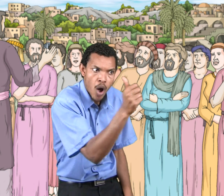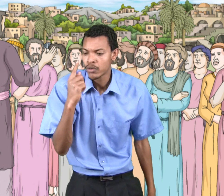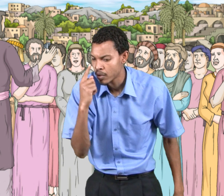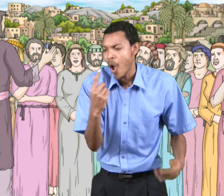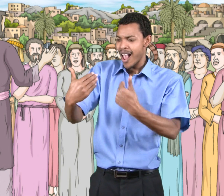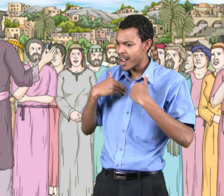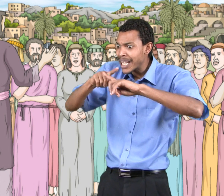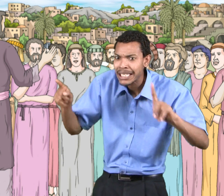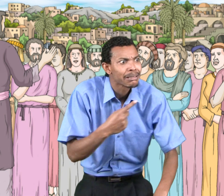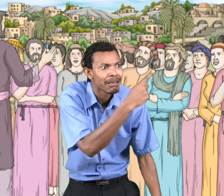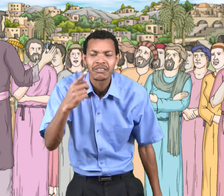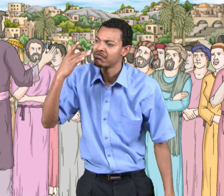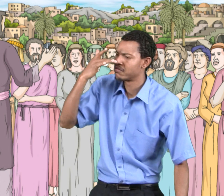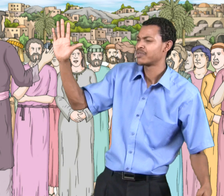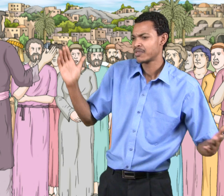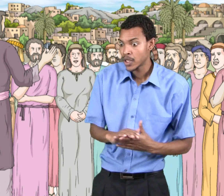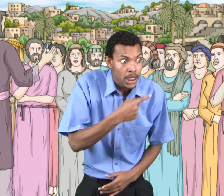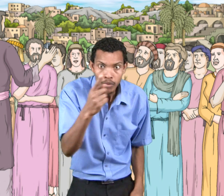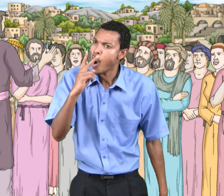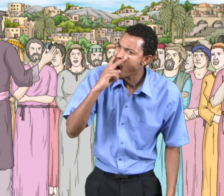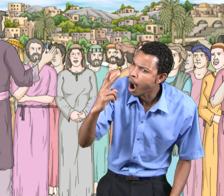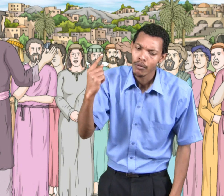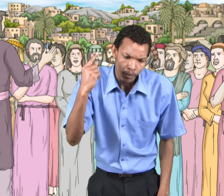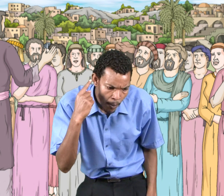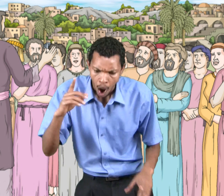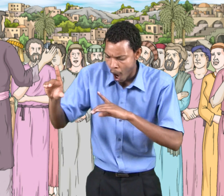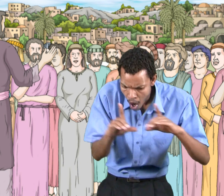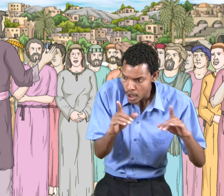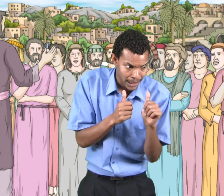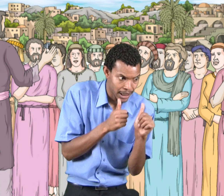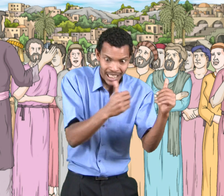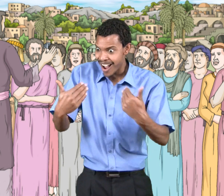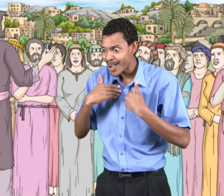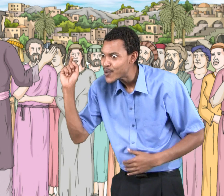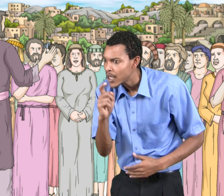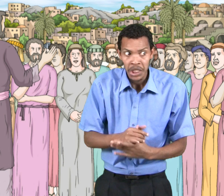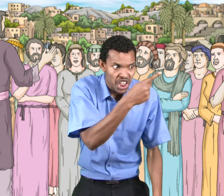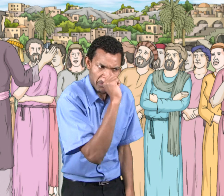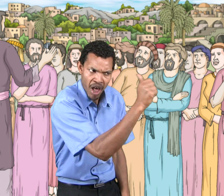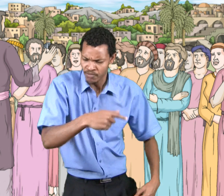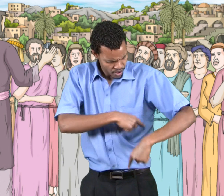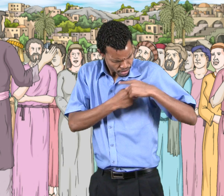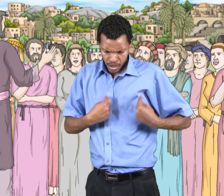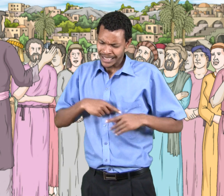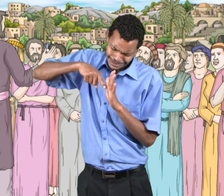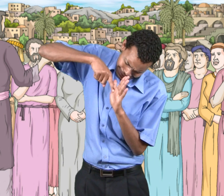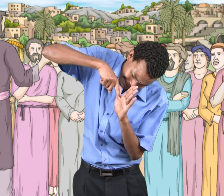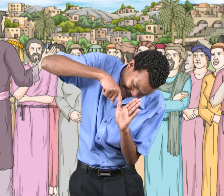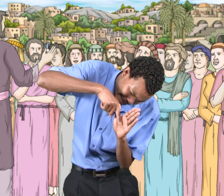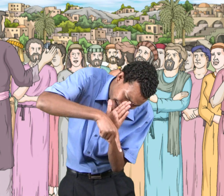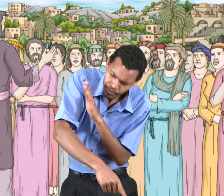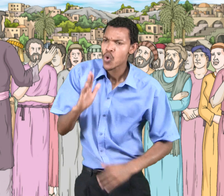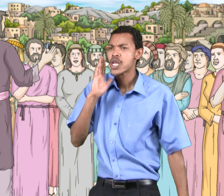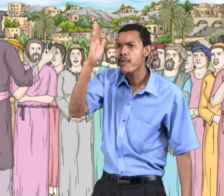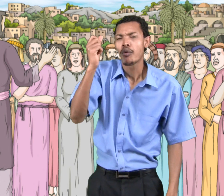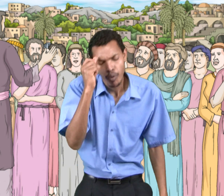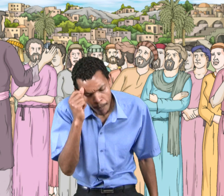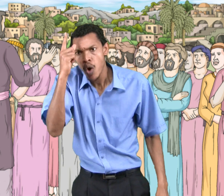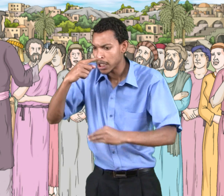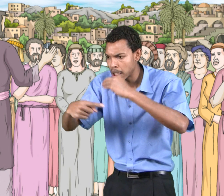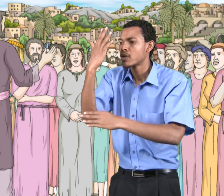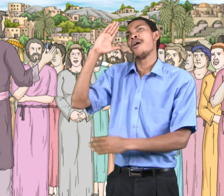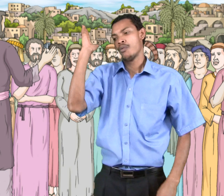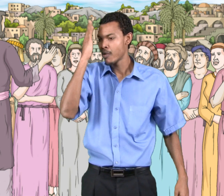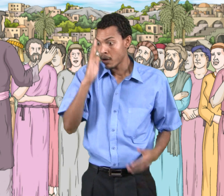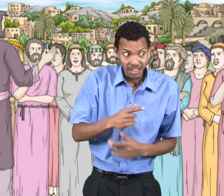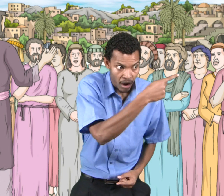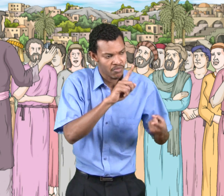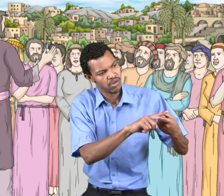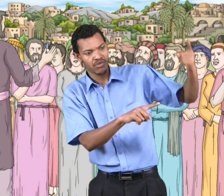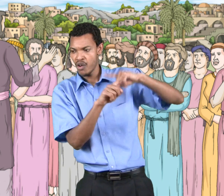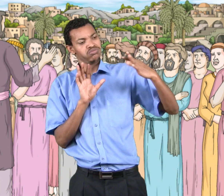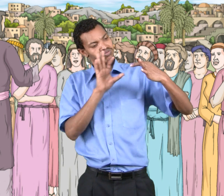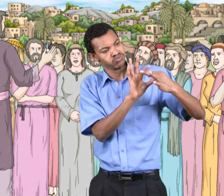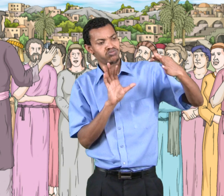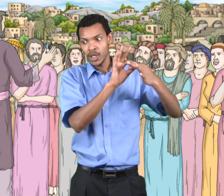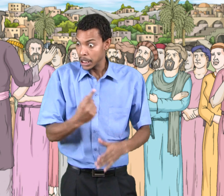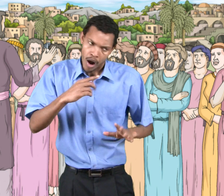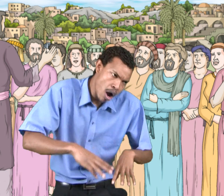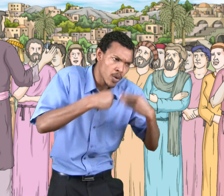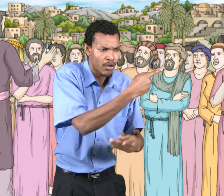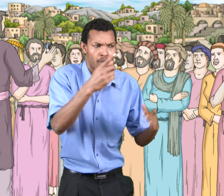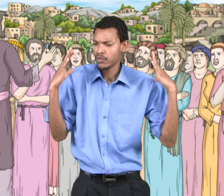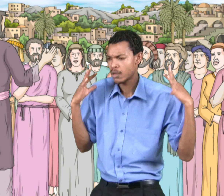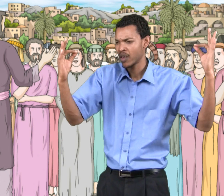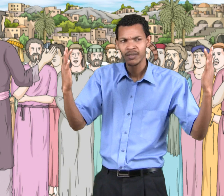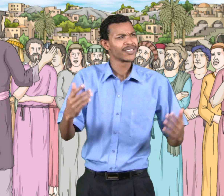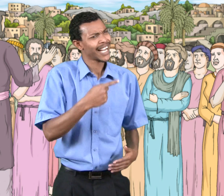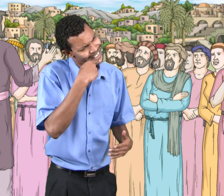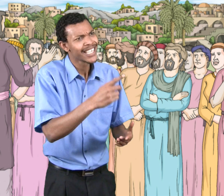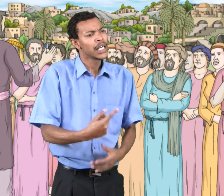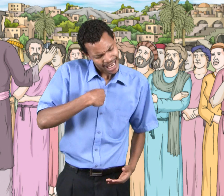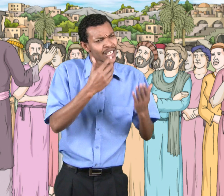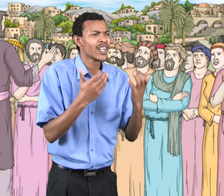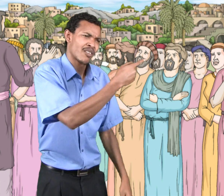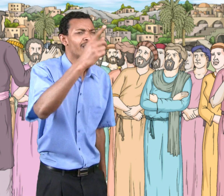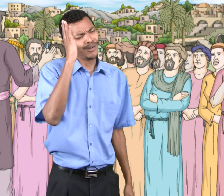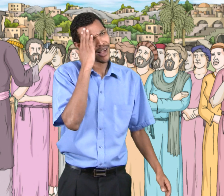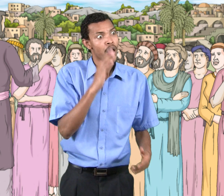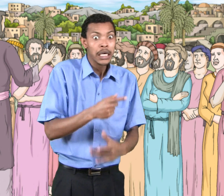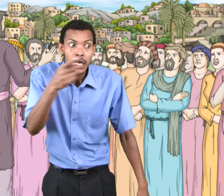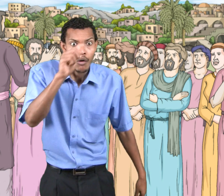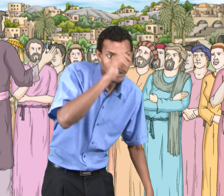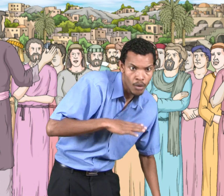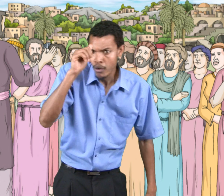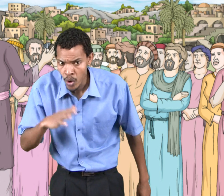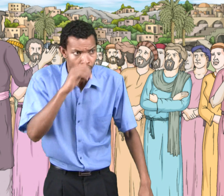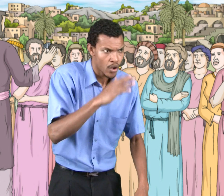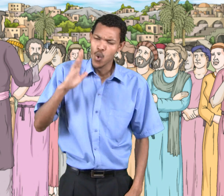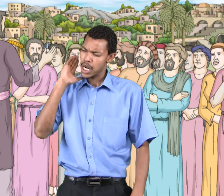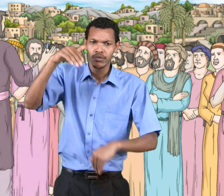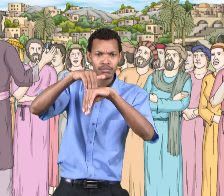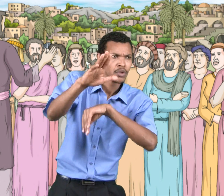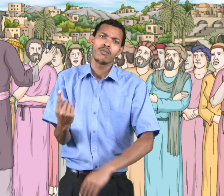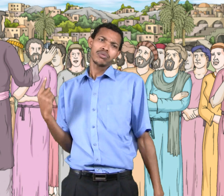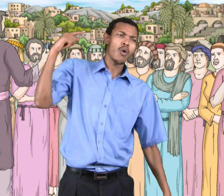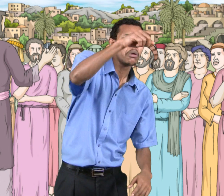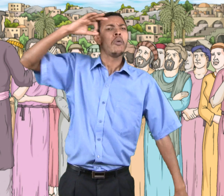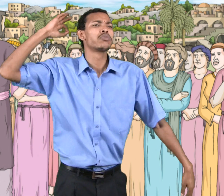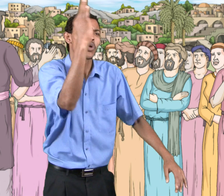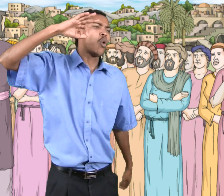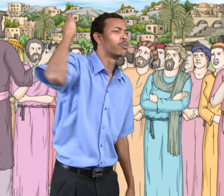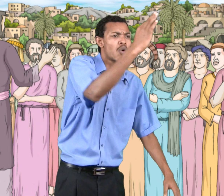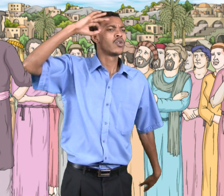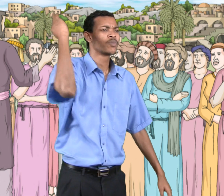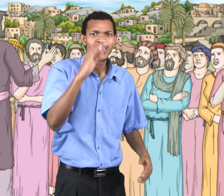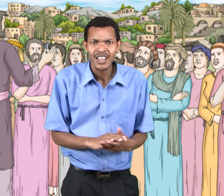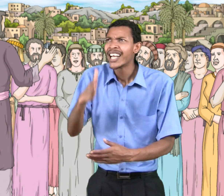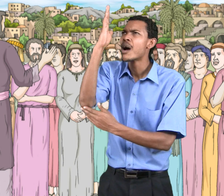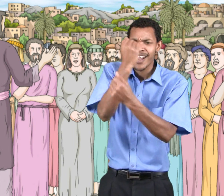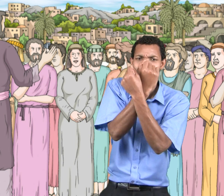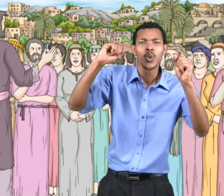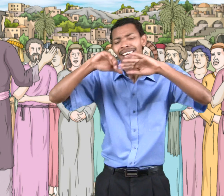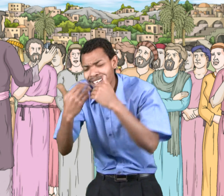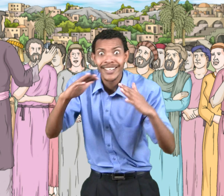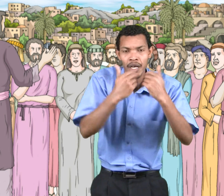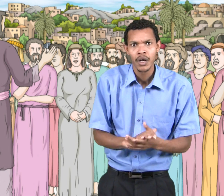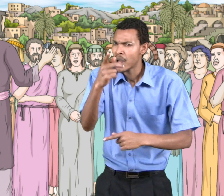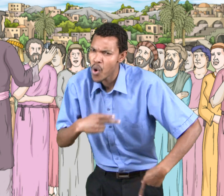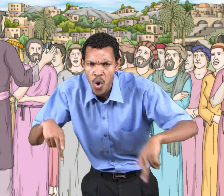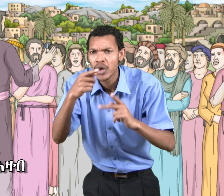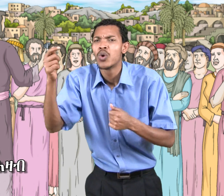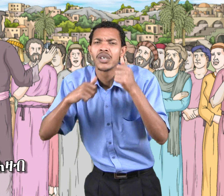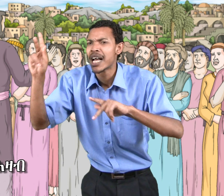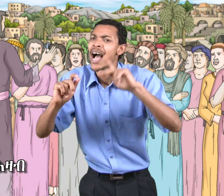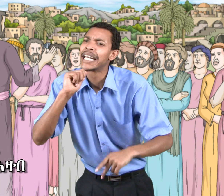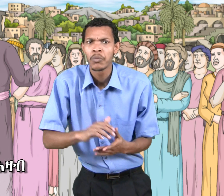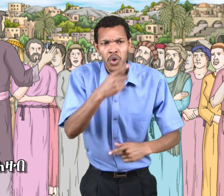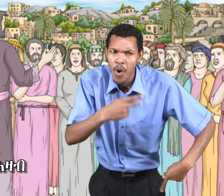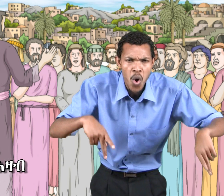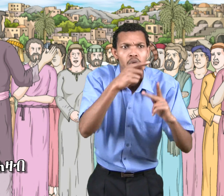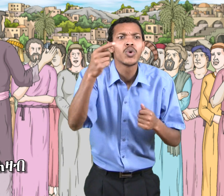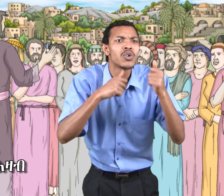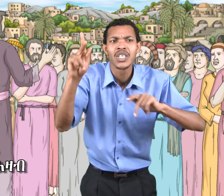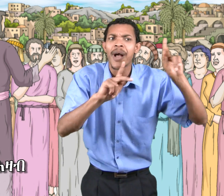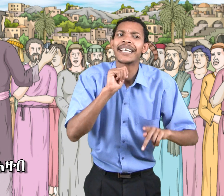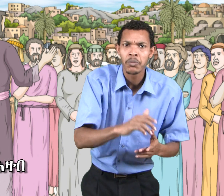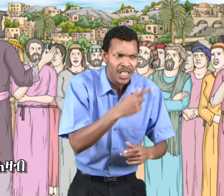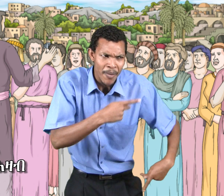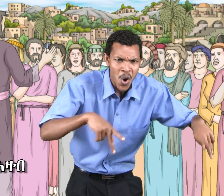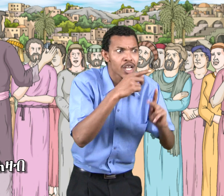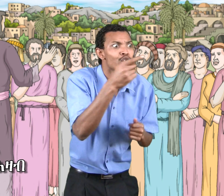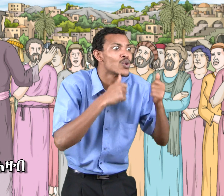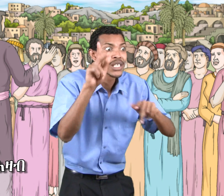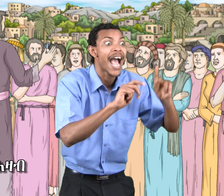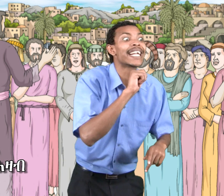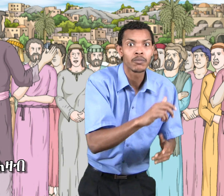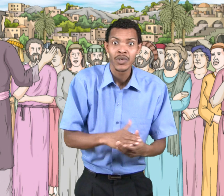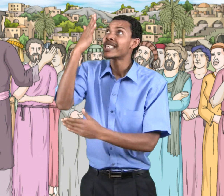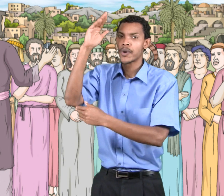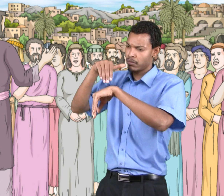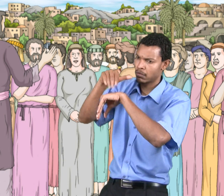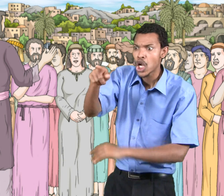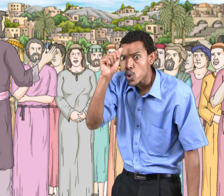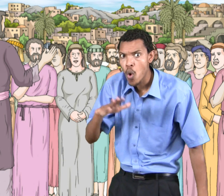you will be ever seeing but never perceiving.” For this people’s heart has grown callous; they hardly hear with their ears, and they have closed their eyes.